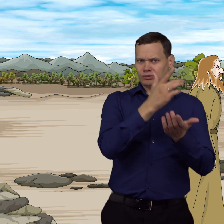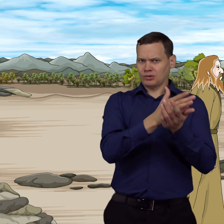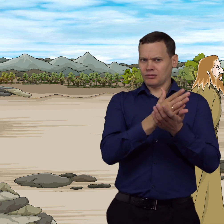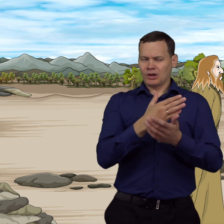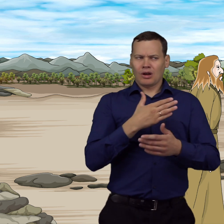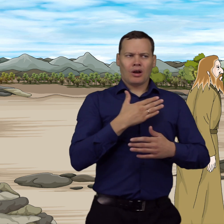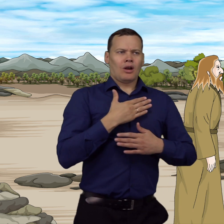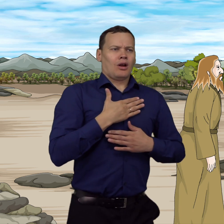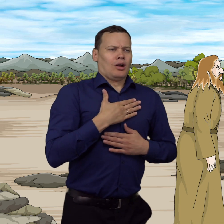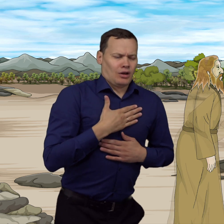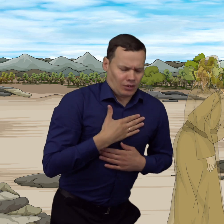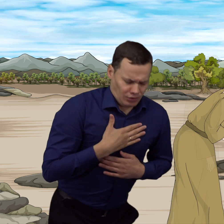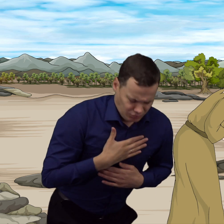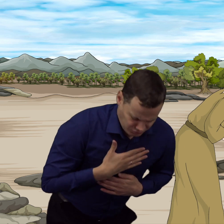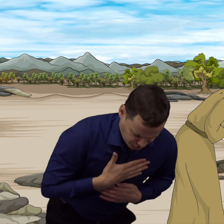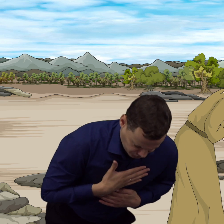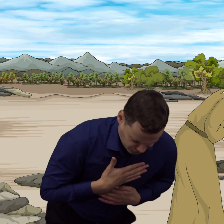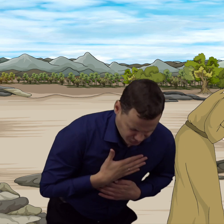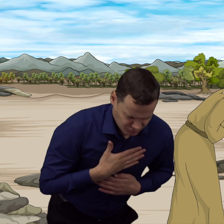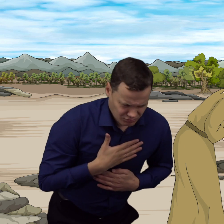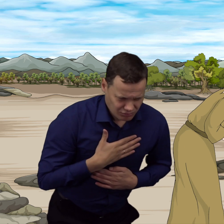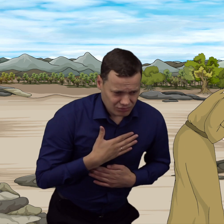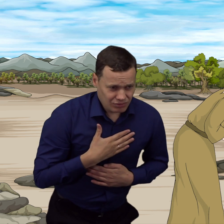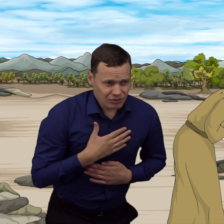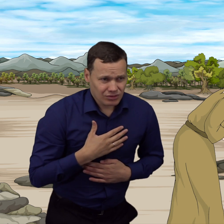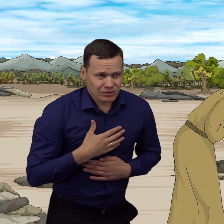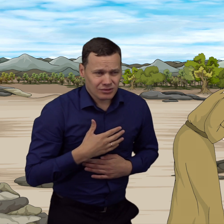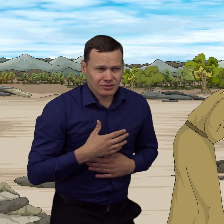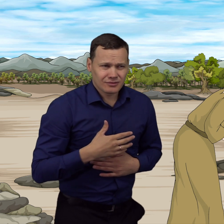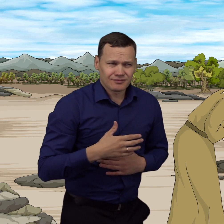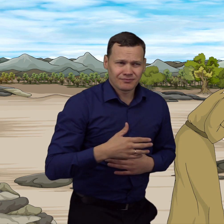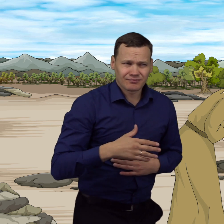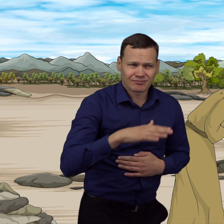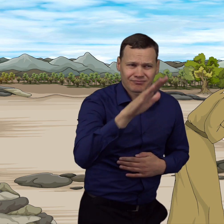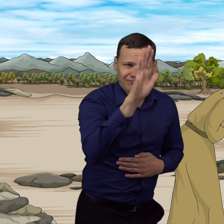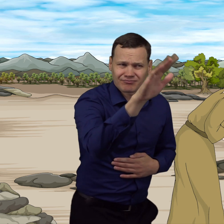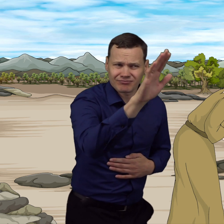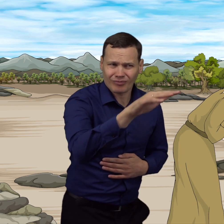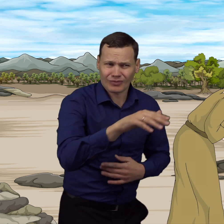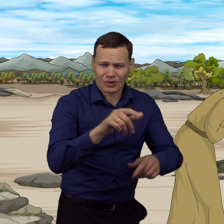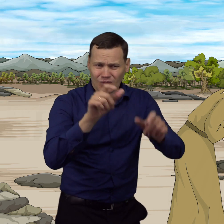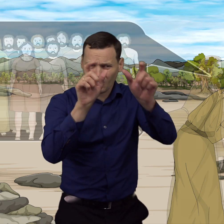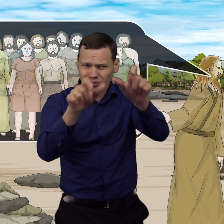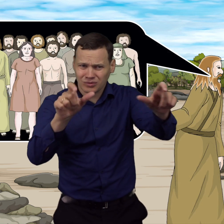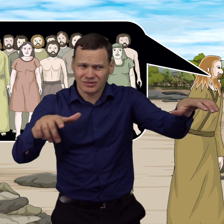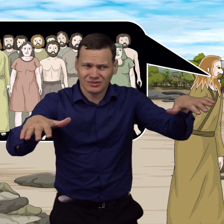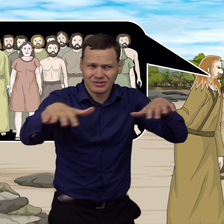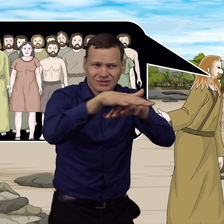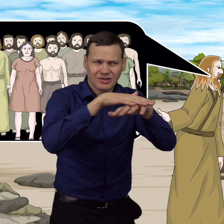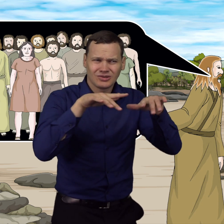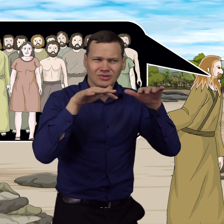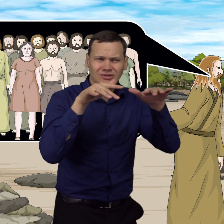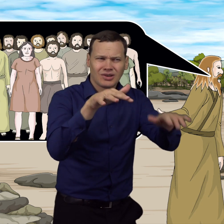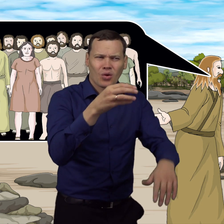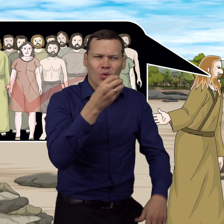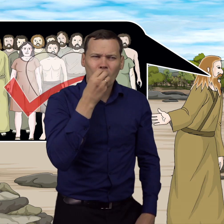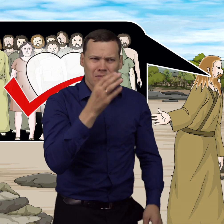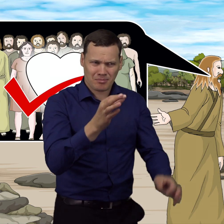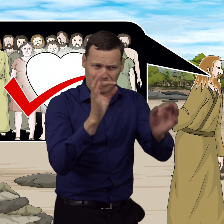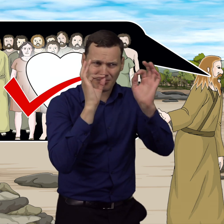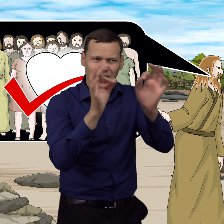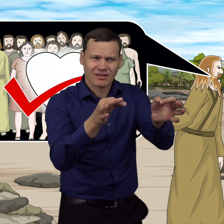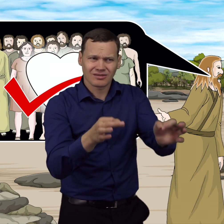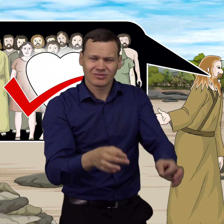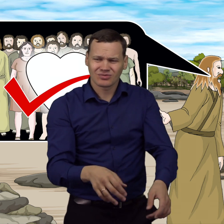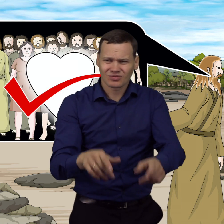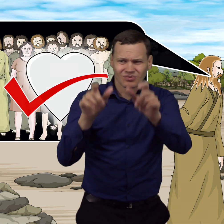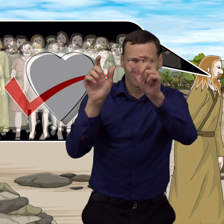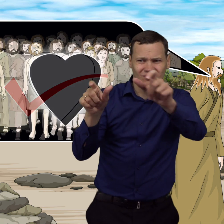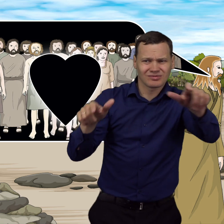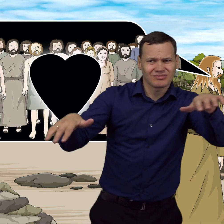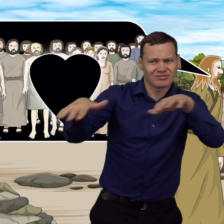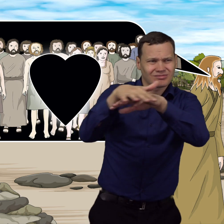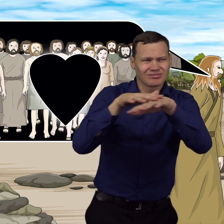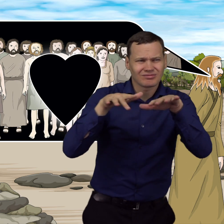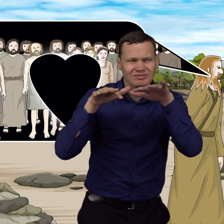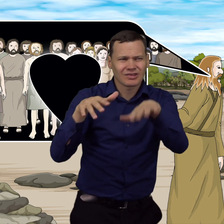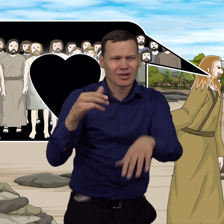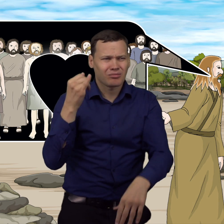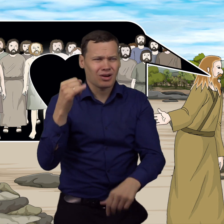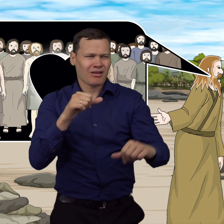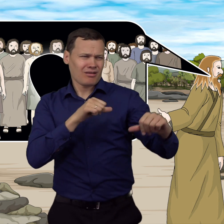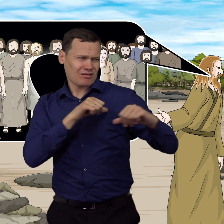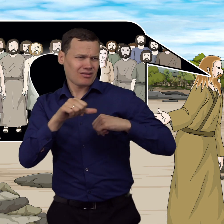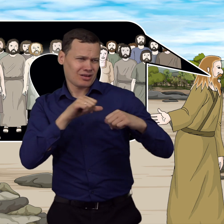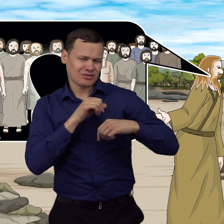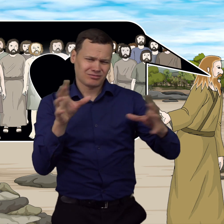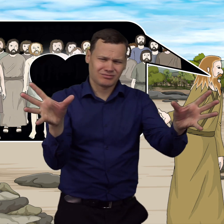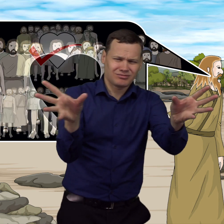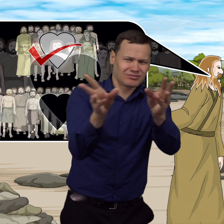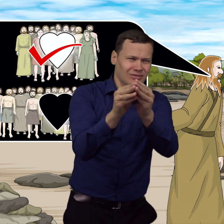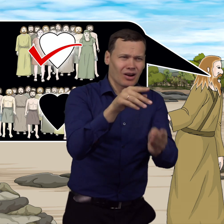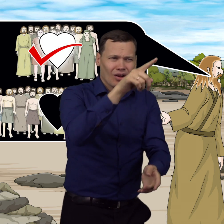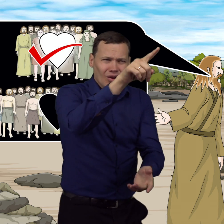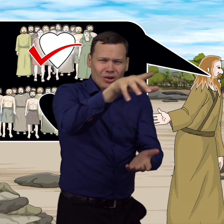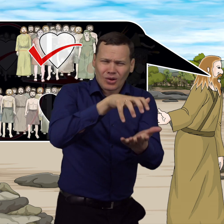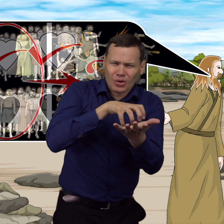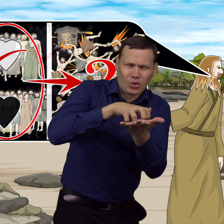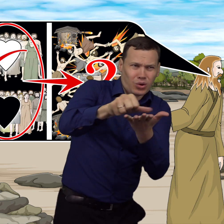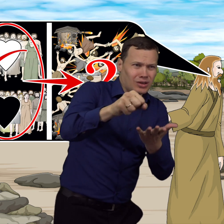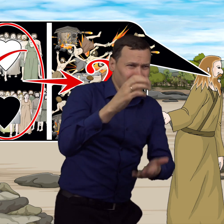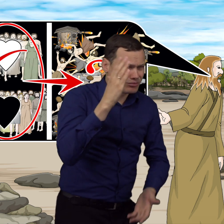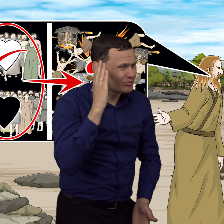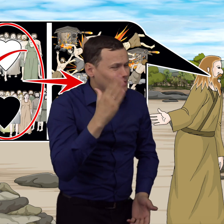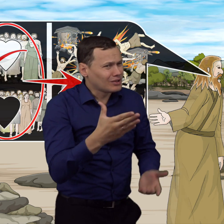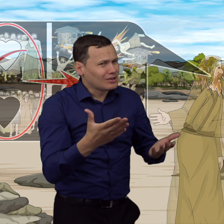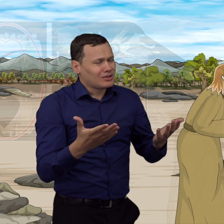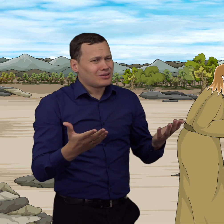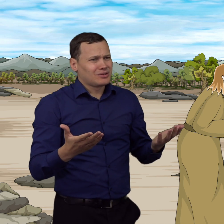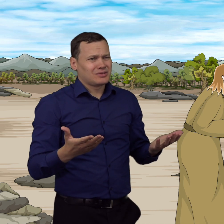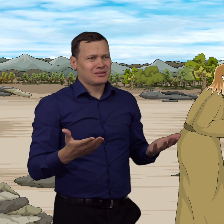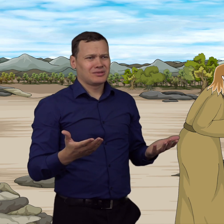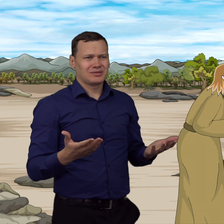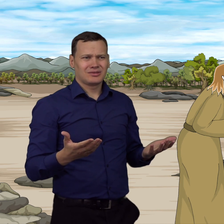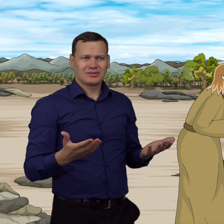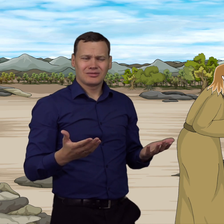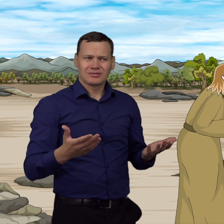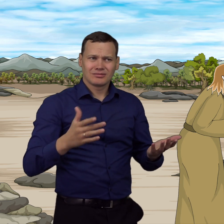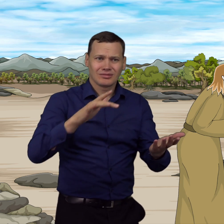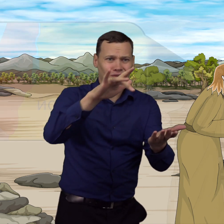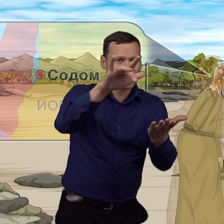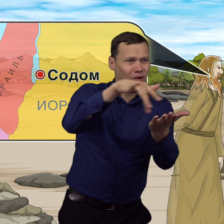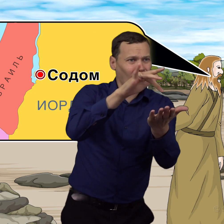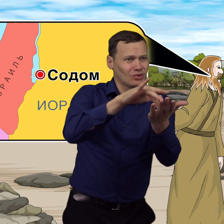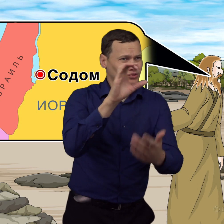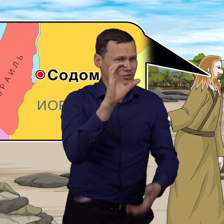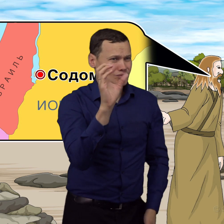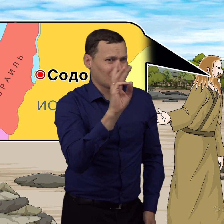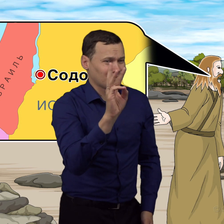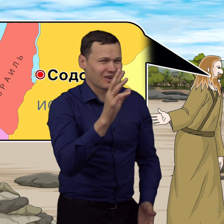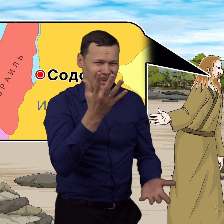Abraham stepped forward and said, “Will You really sweep away the righteous with the wicked? What if there are fifty righteous ones in the city?